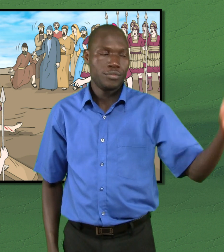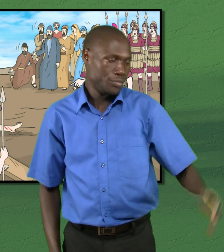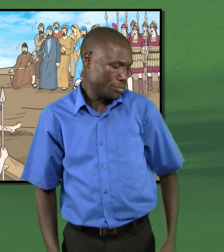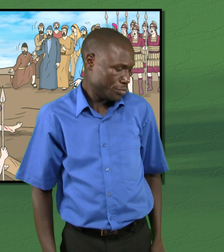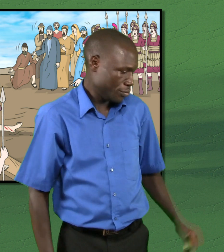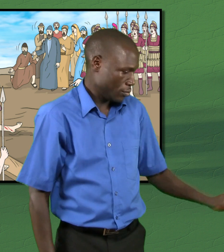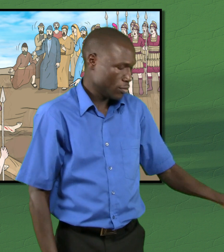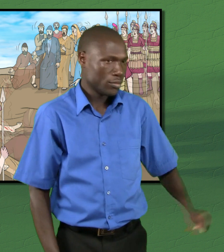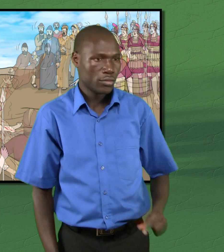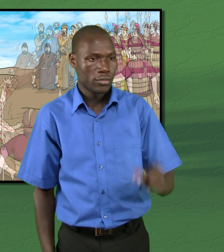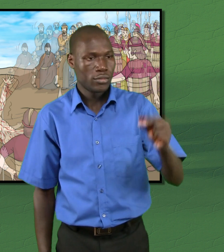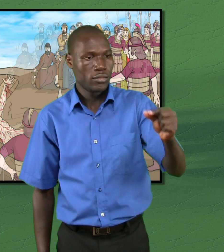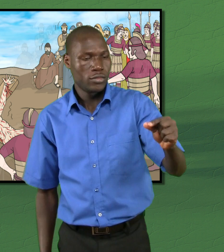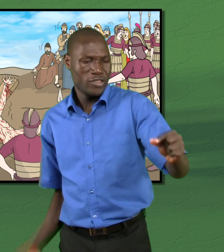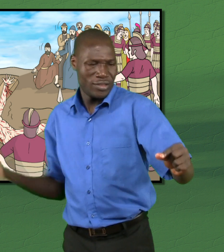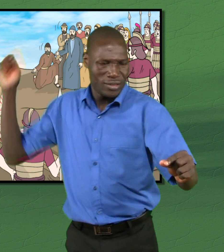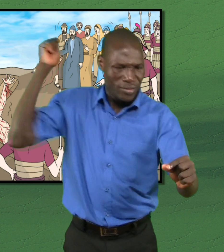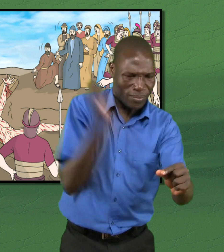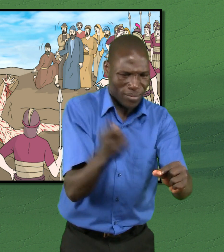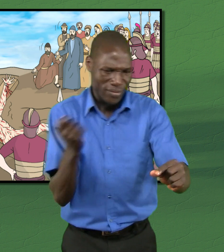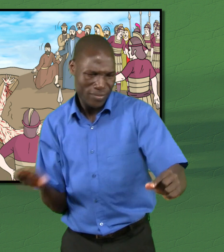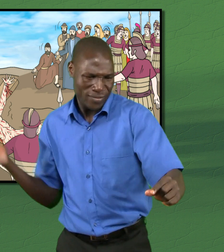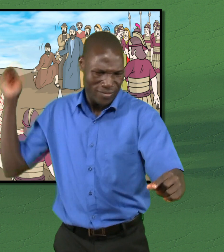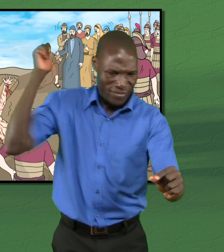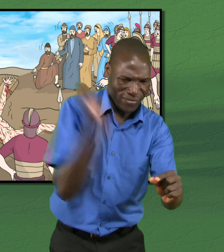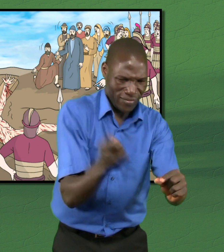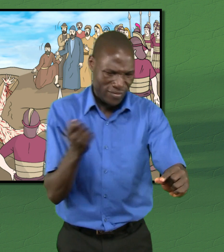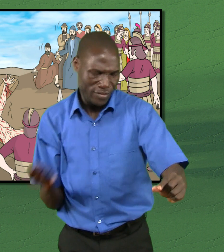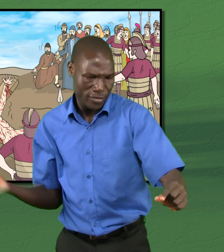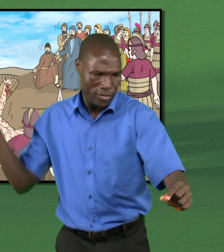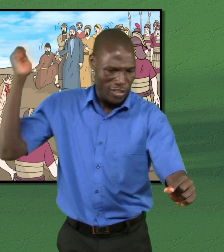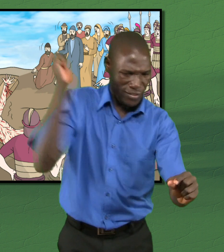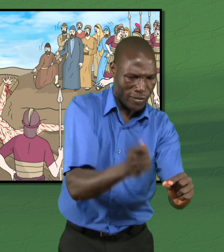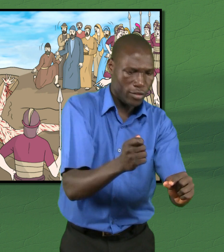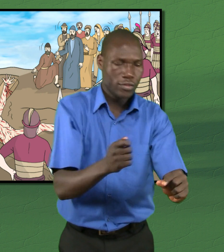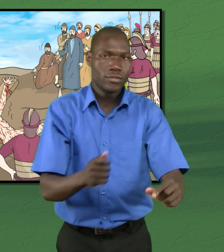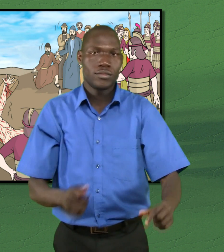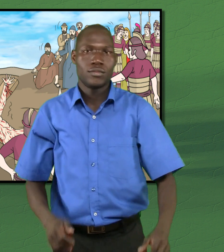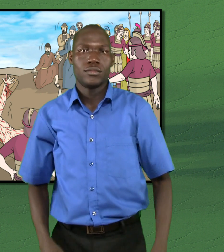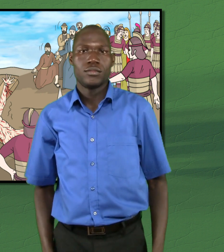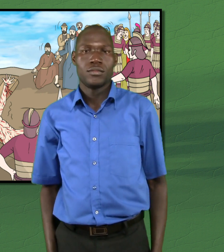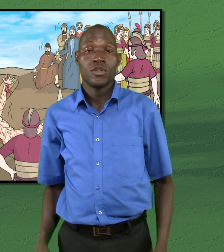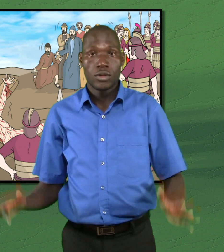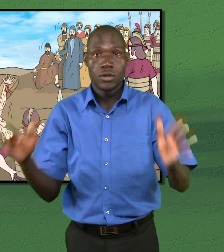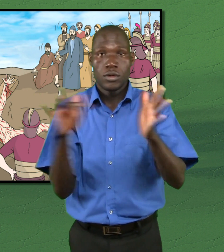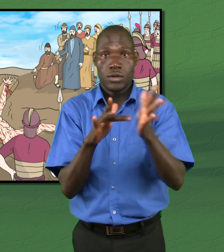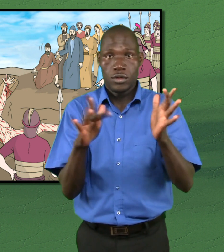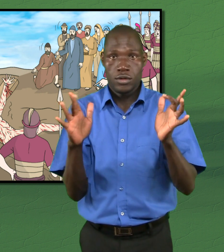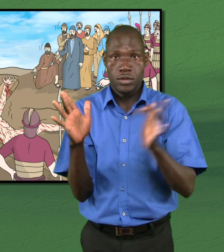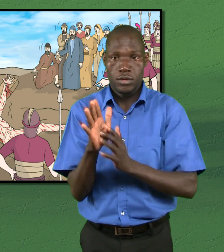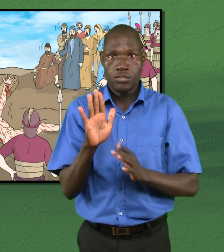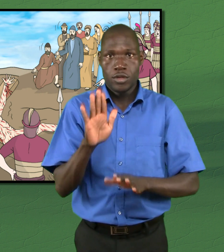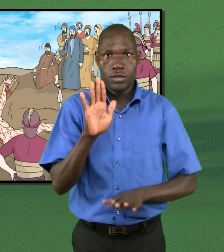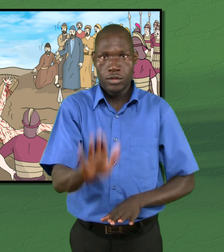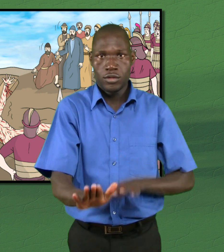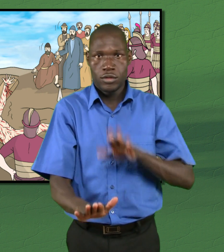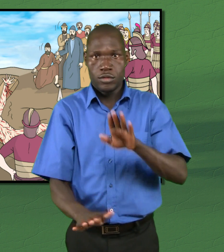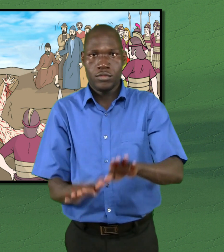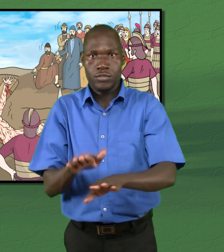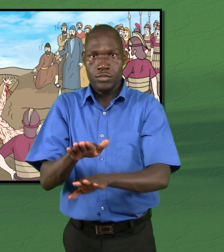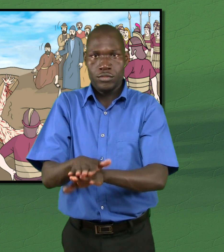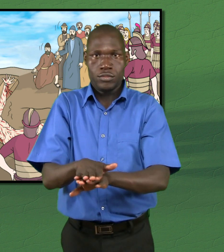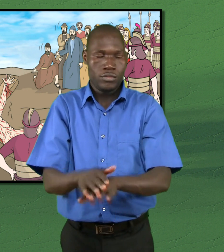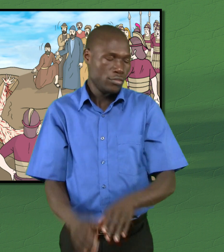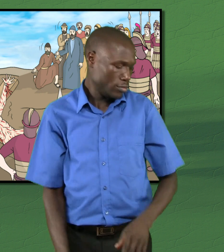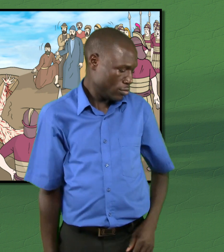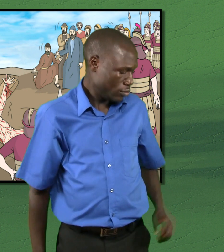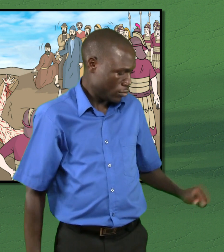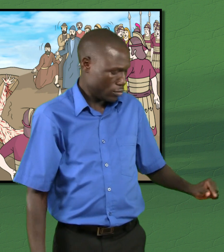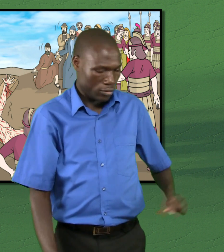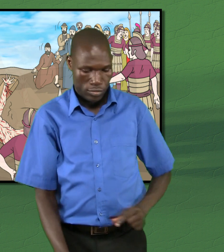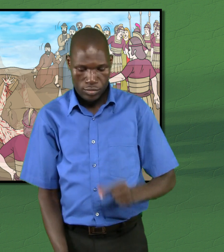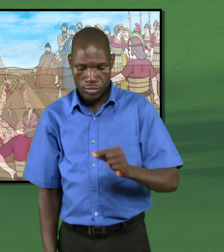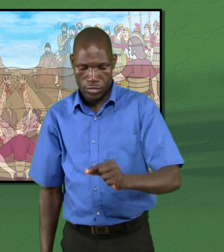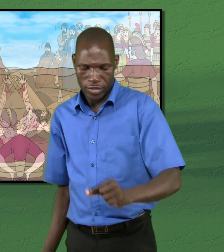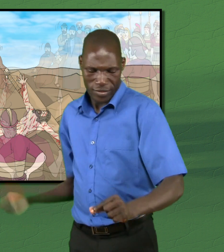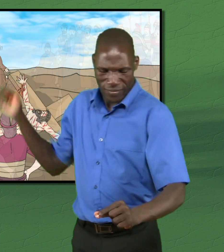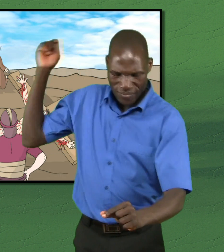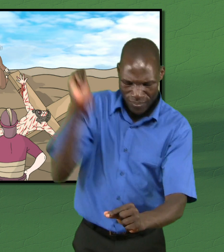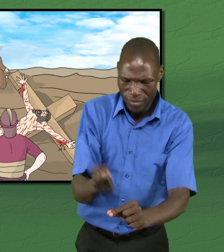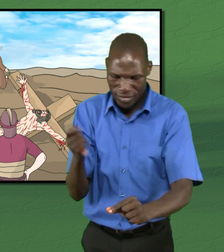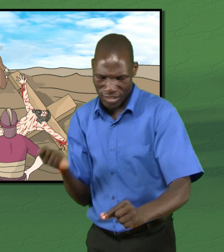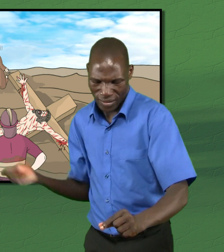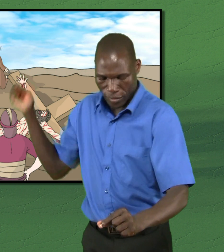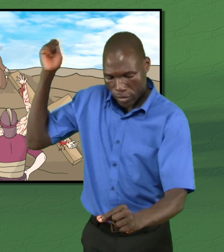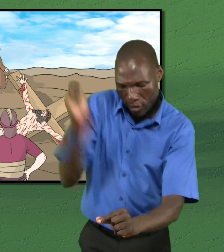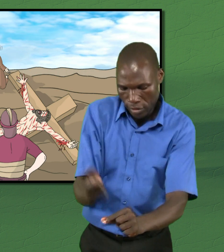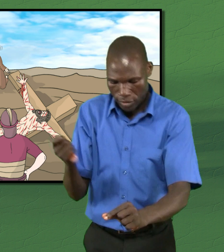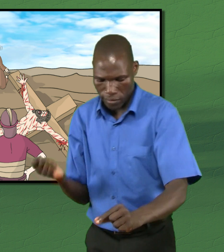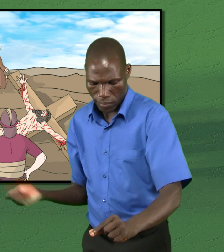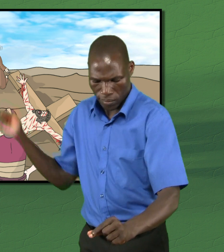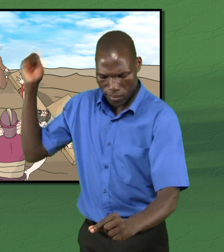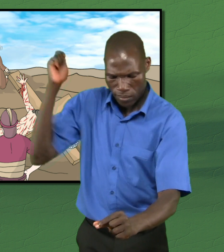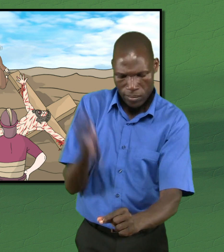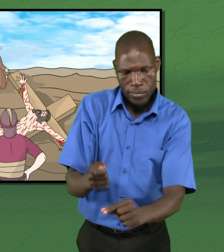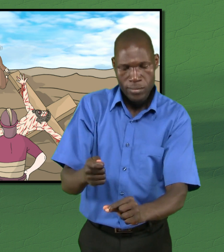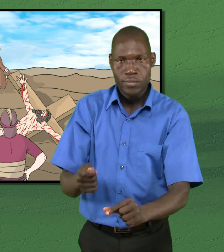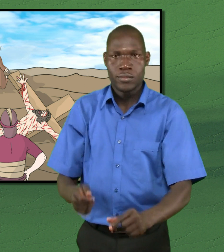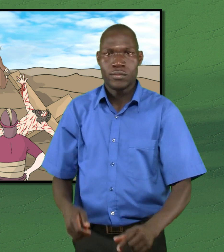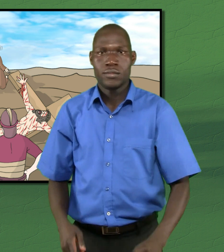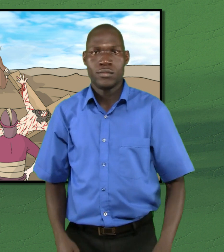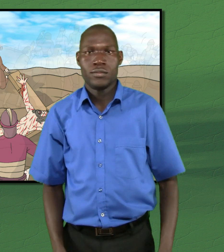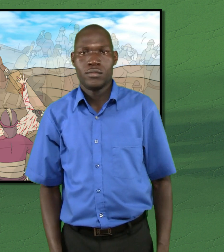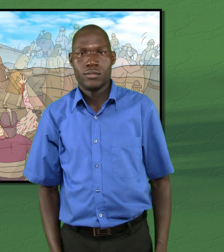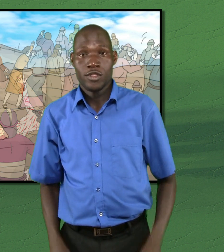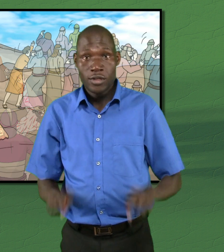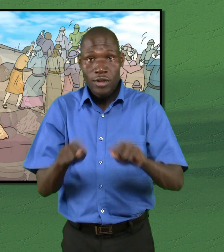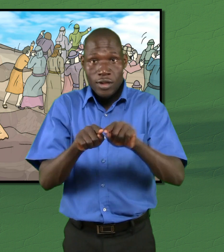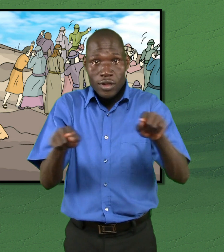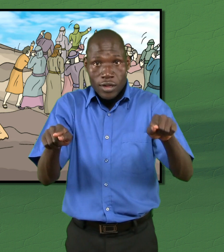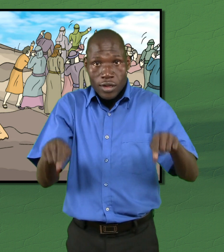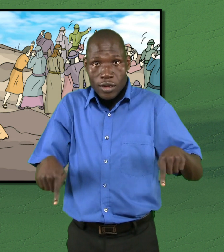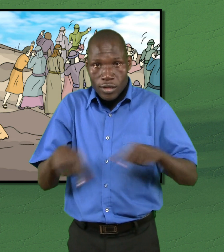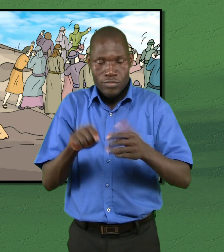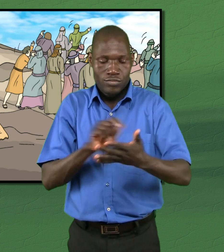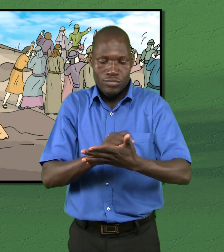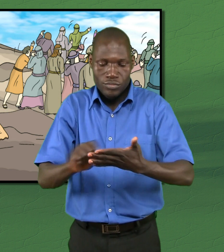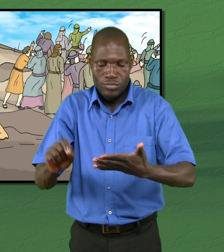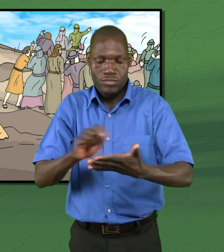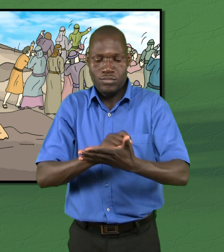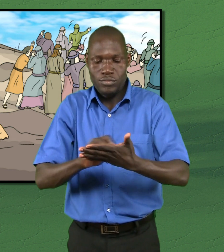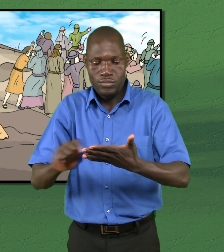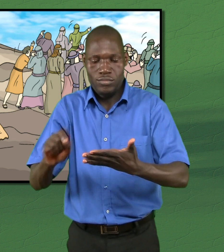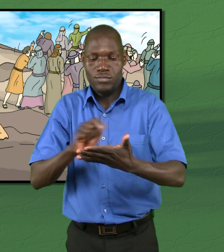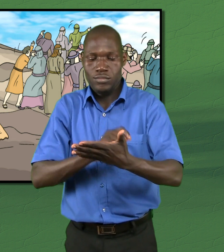And sitting down, they kept watch over Him there.